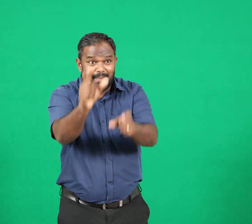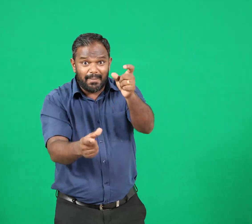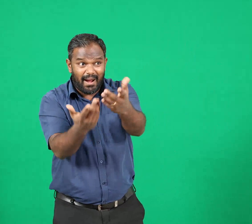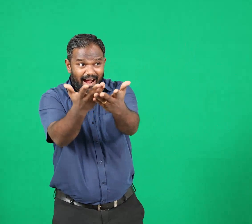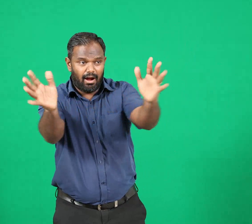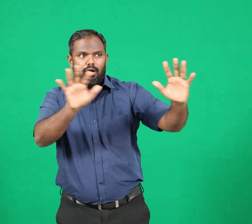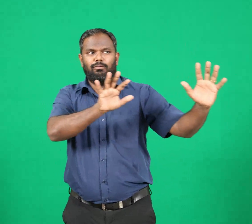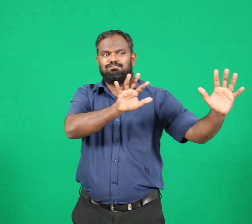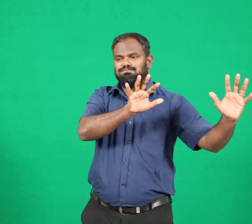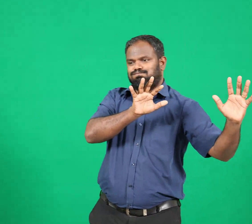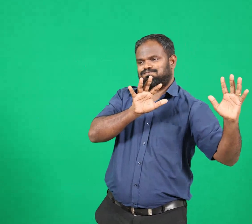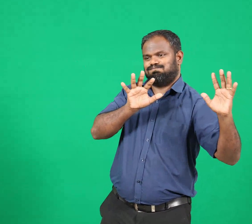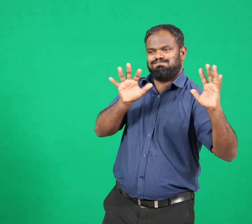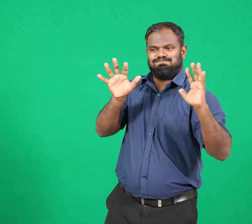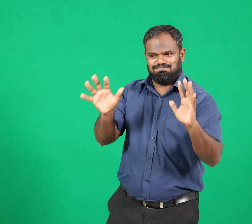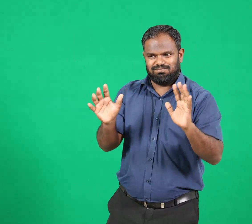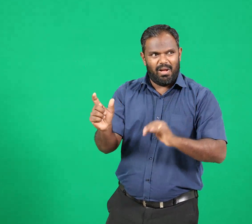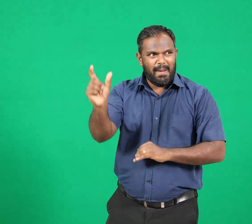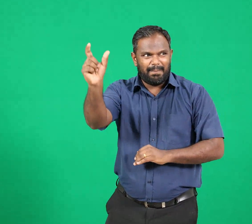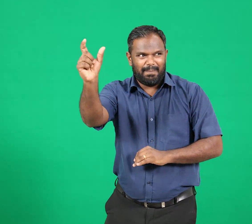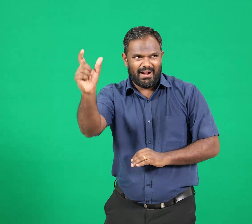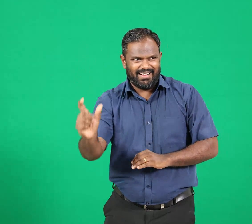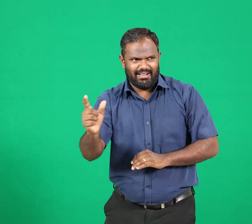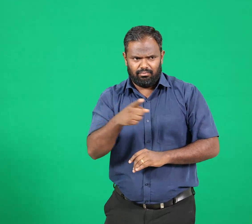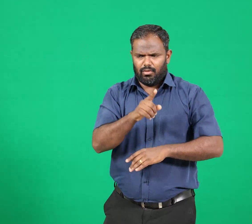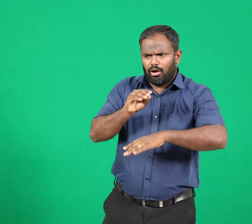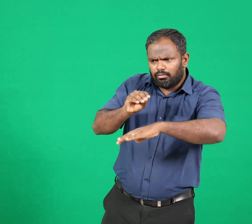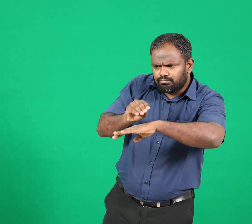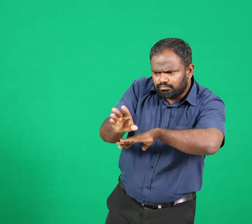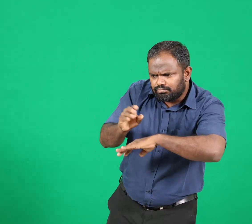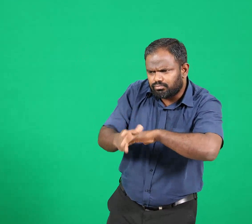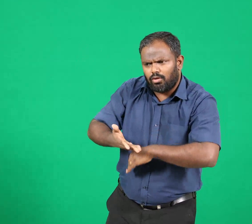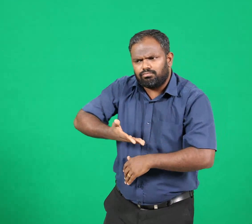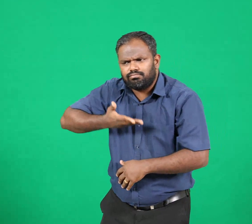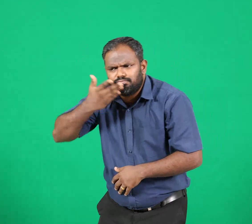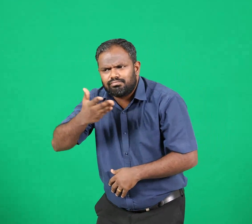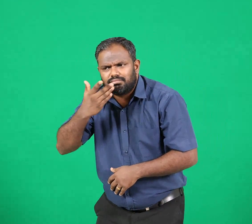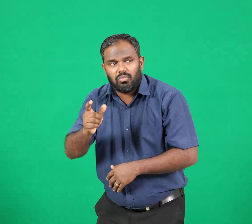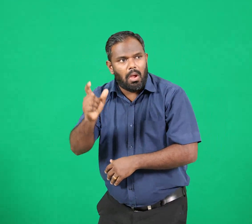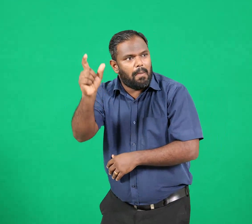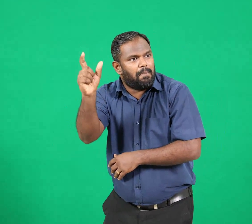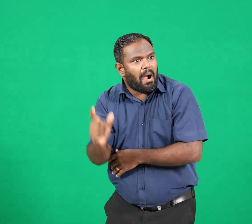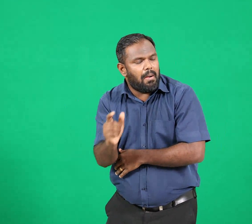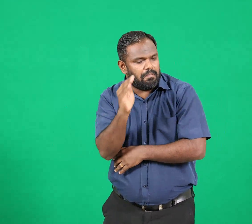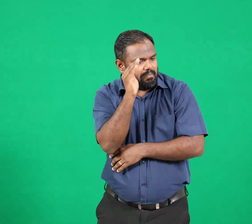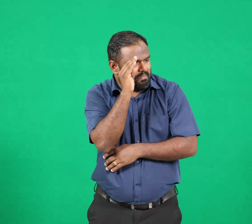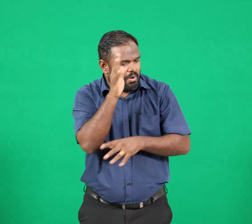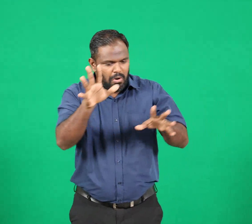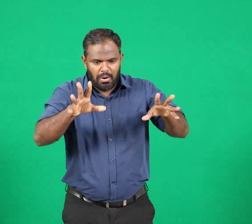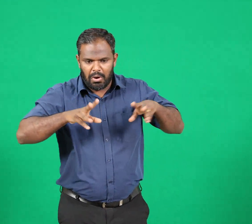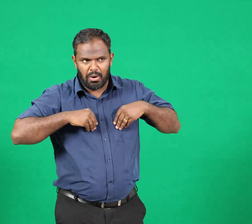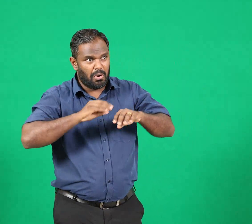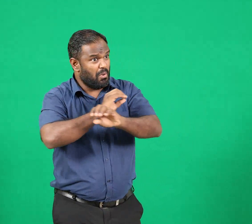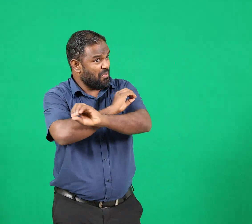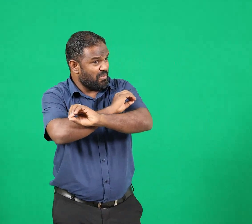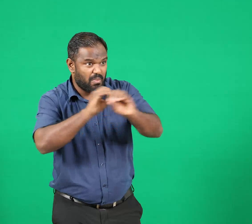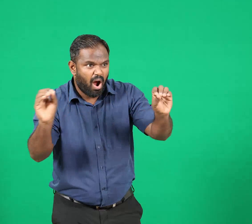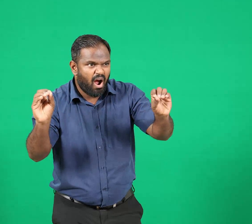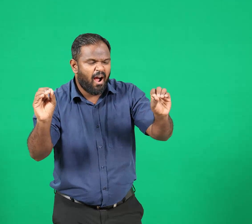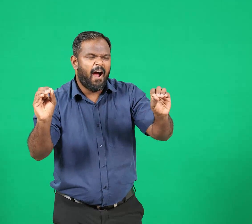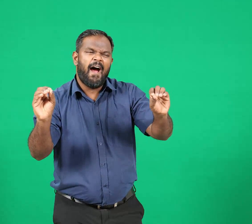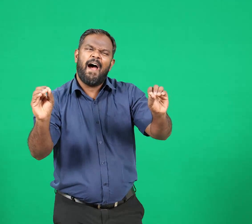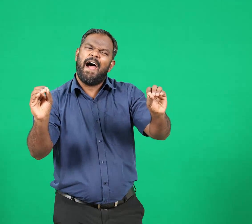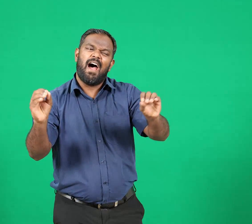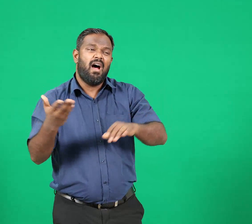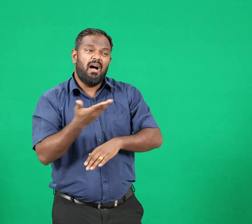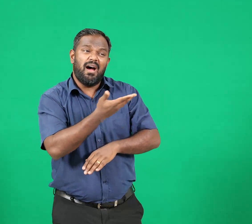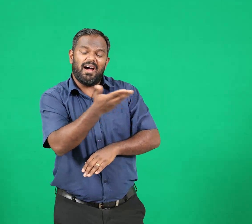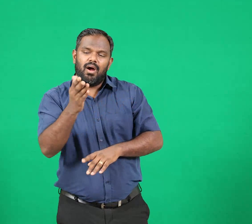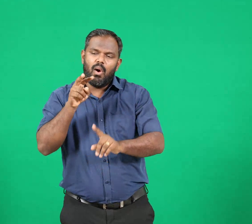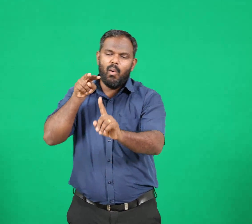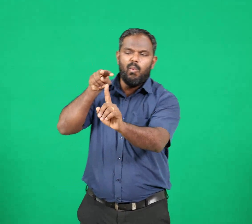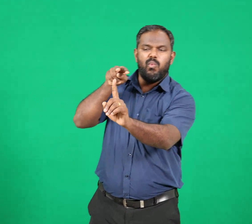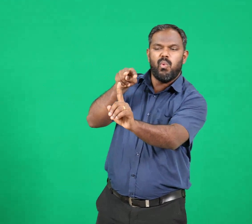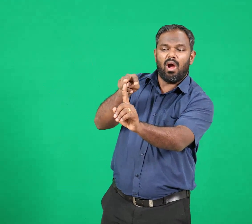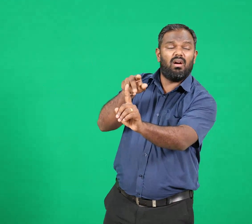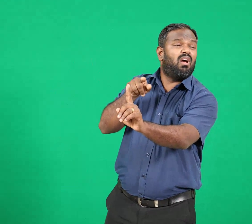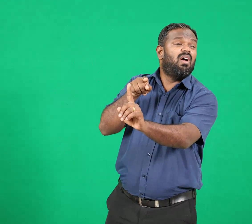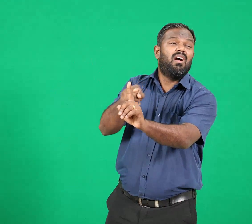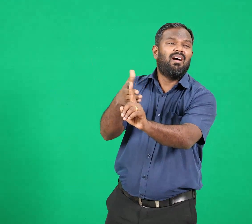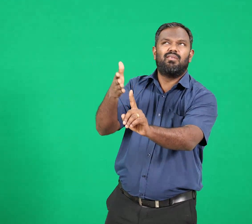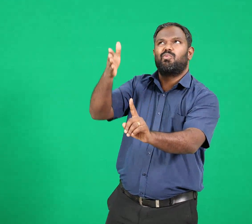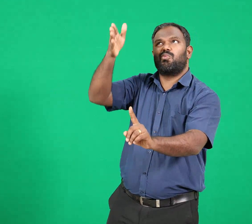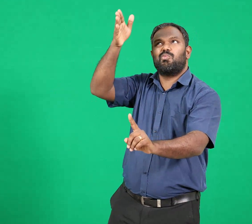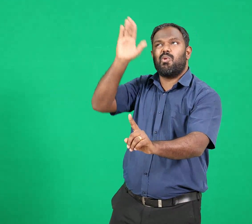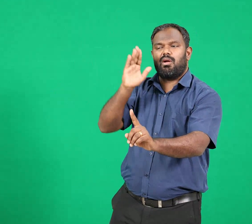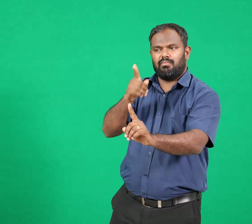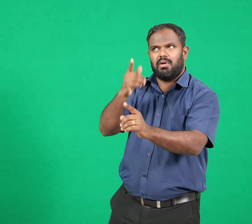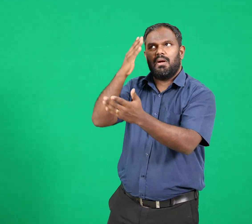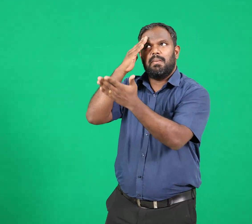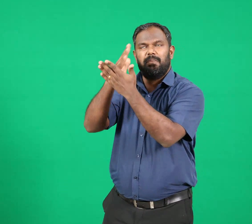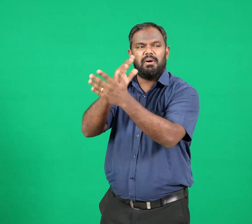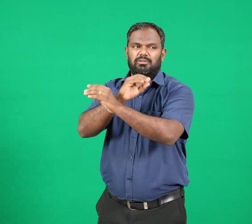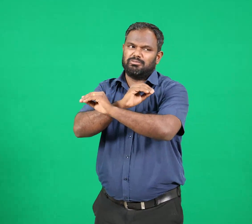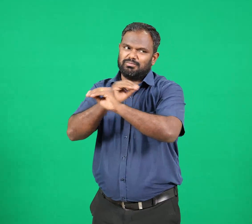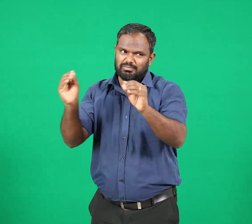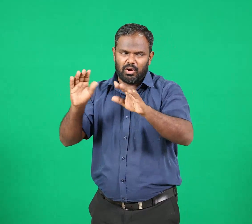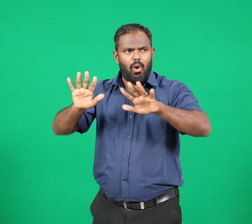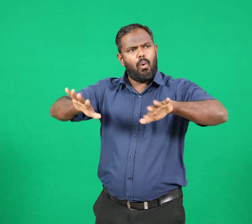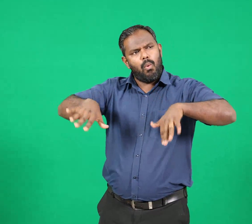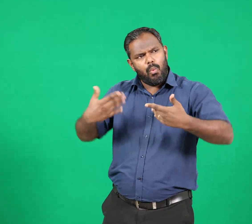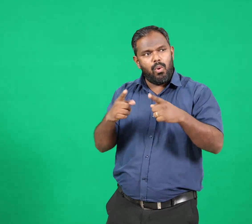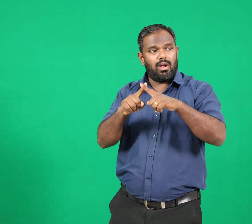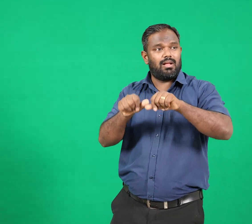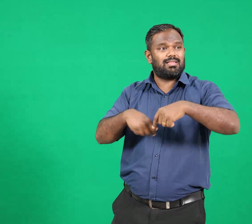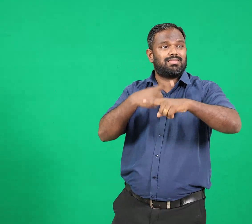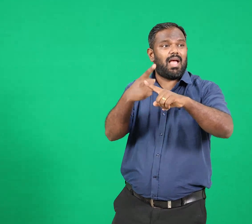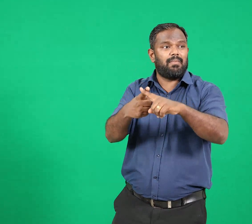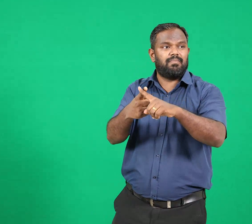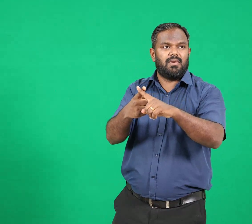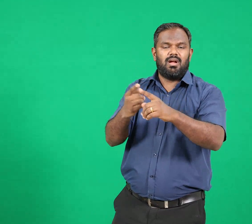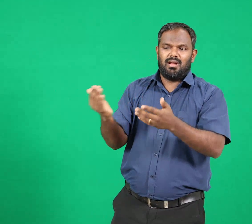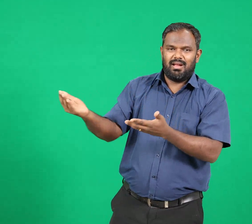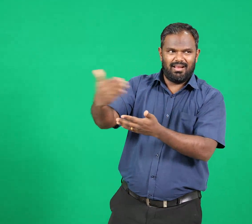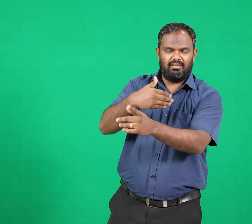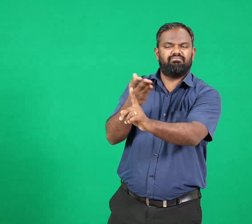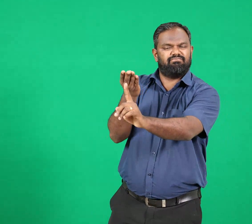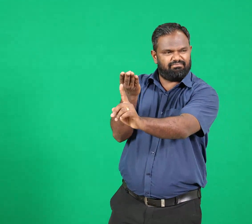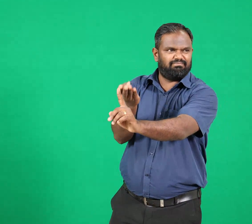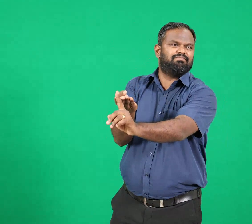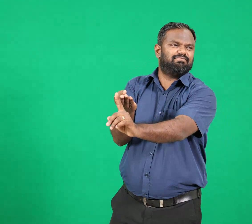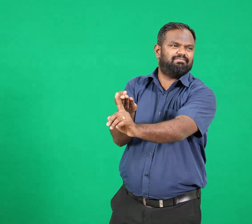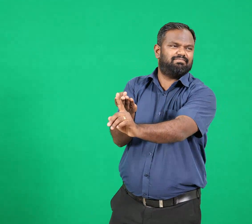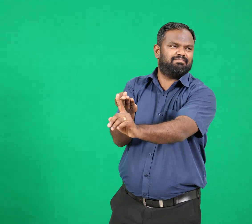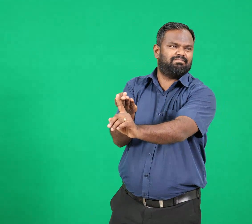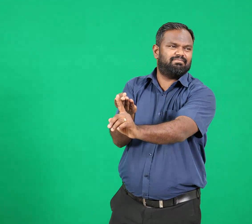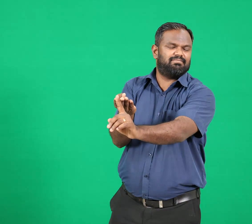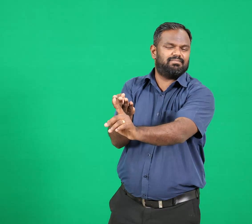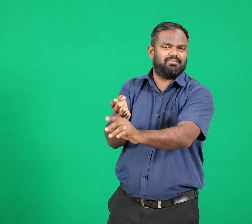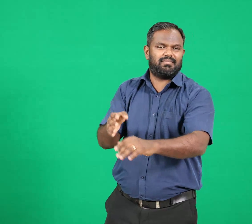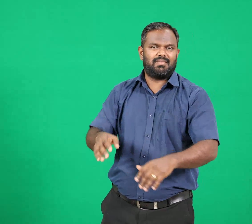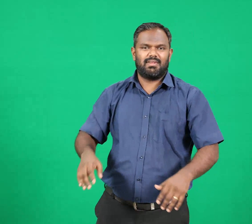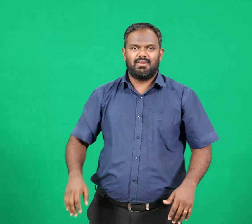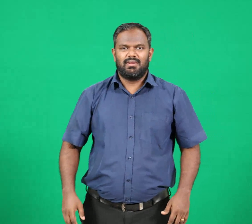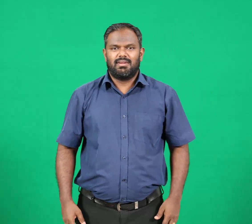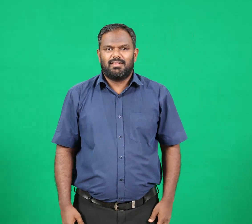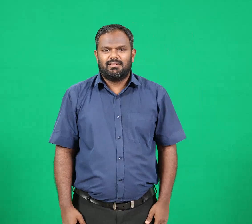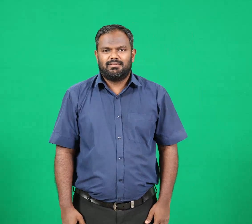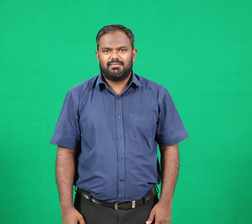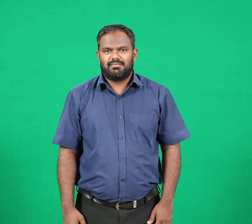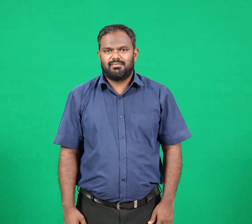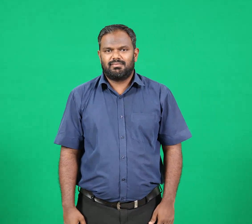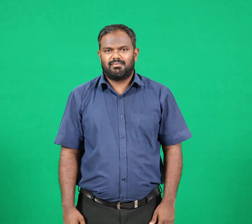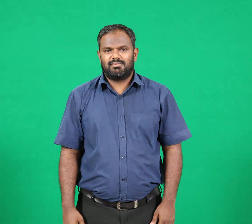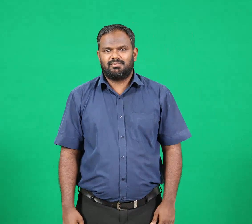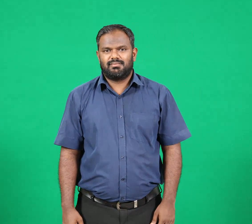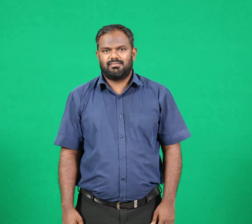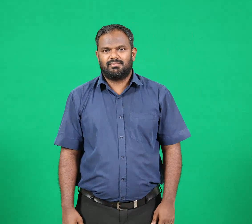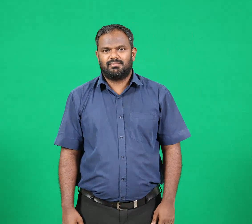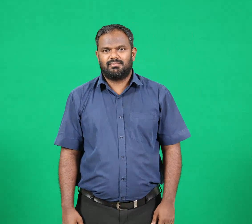And if he refuses to listen even to the church, regard him as you would a pagan or a tax collector.